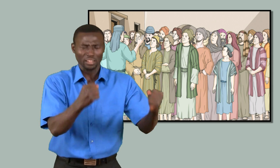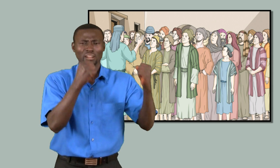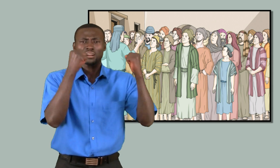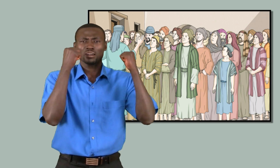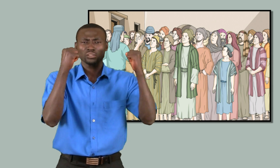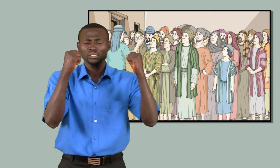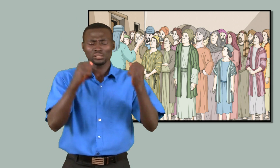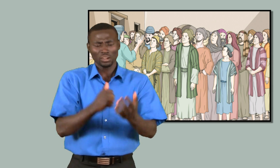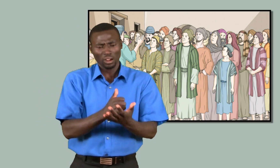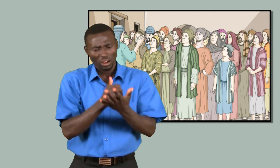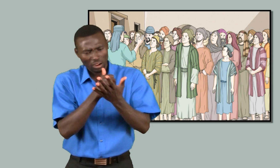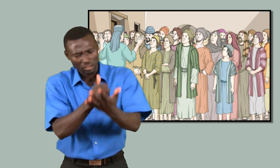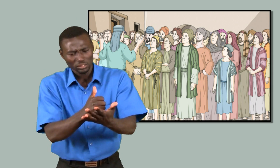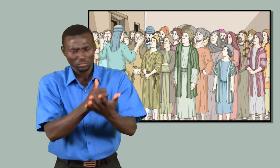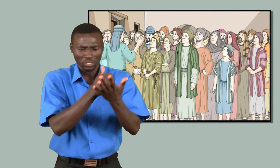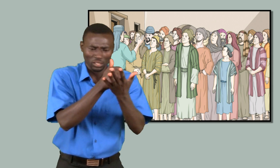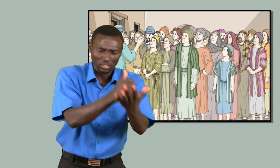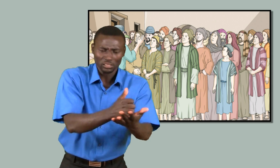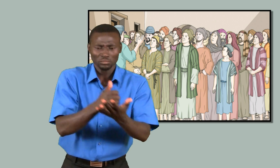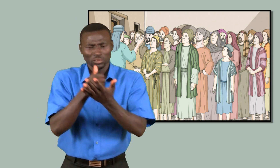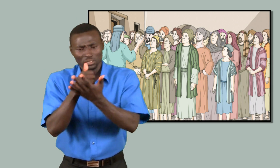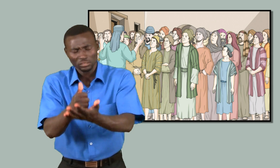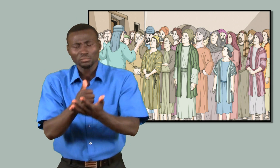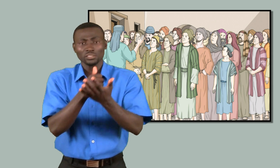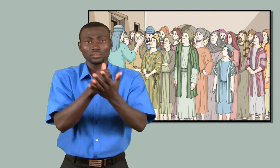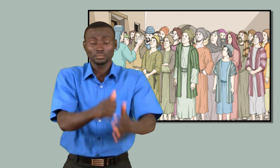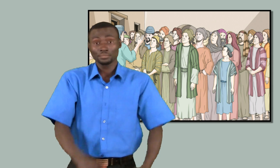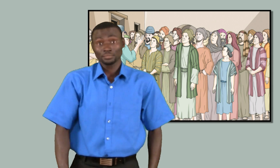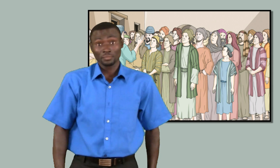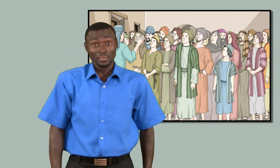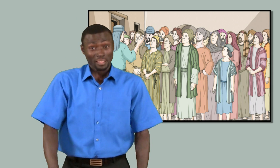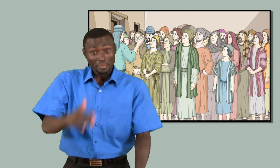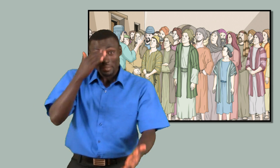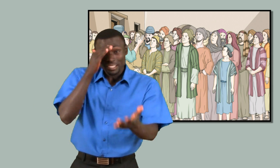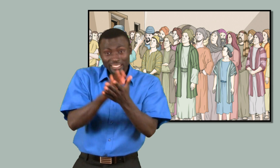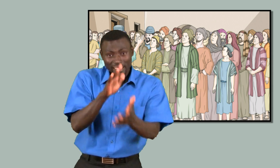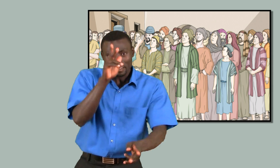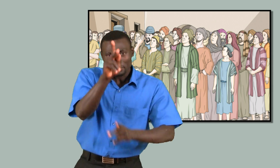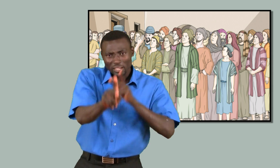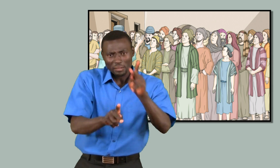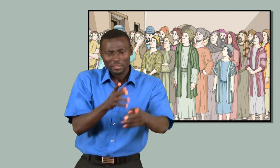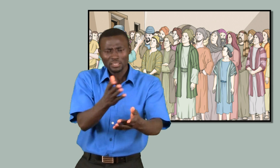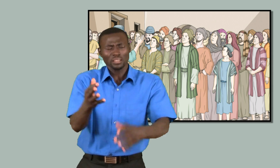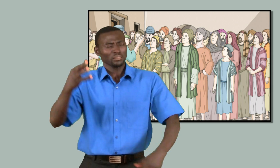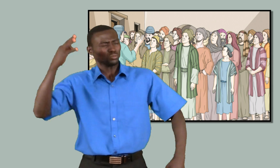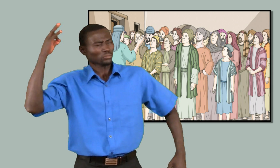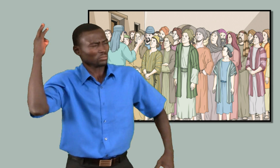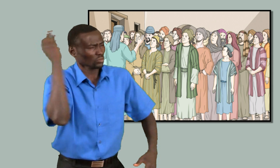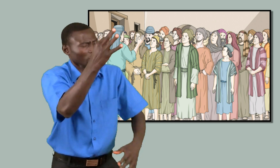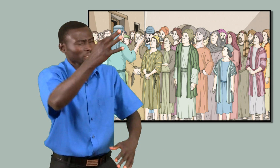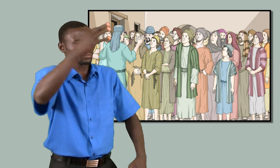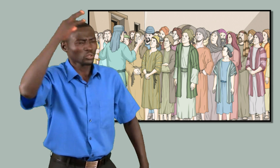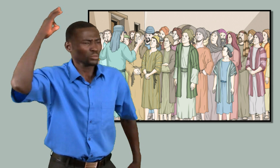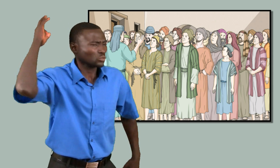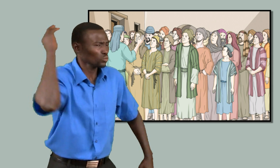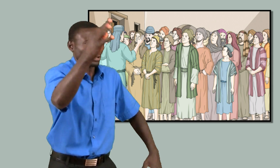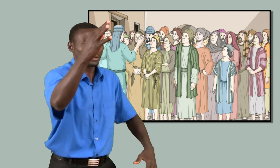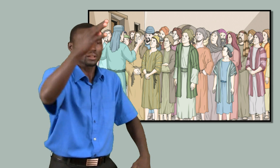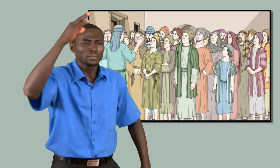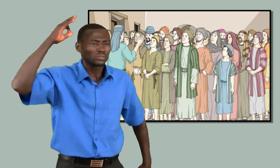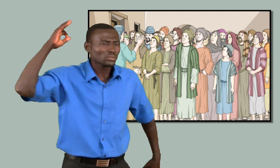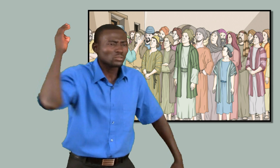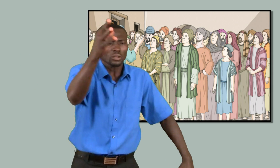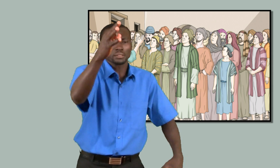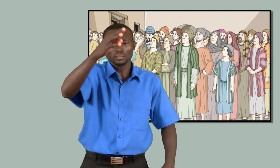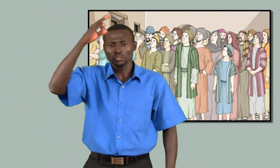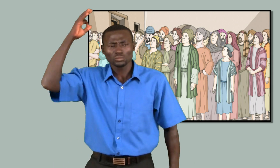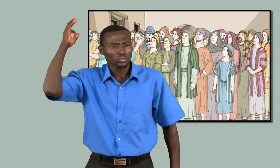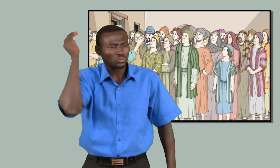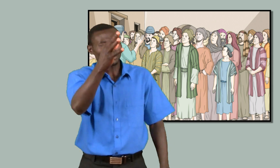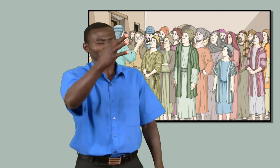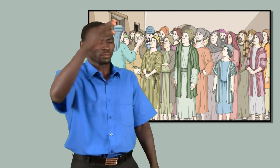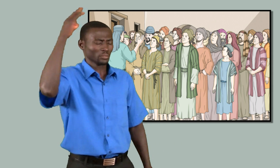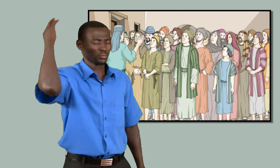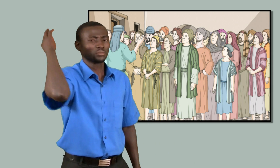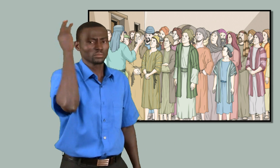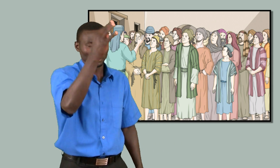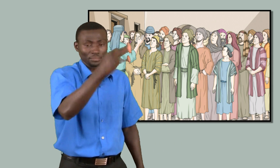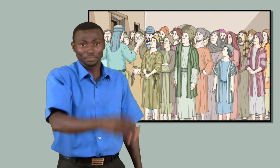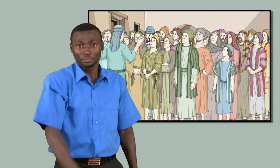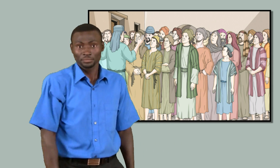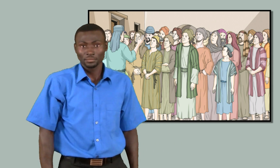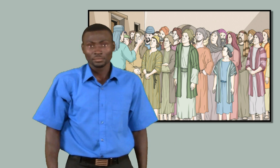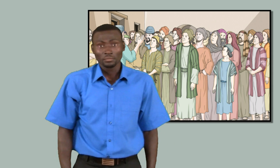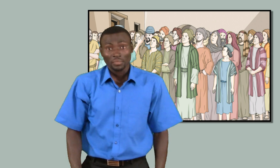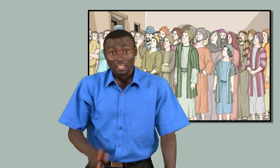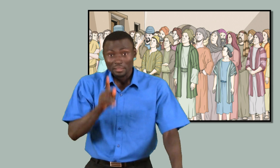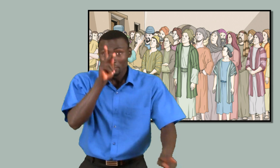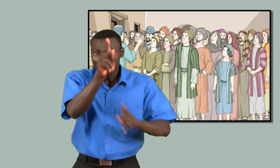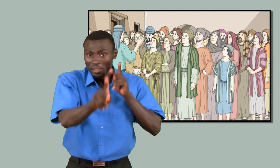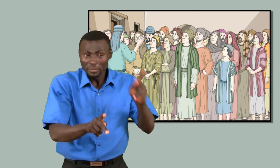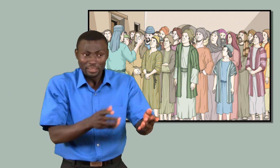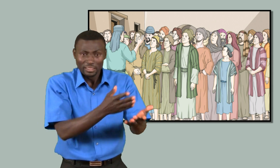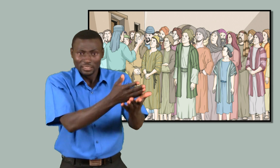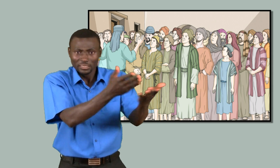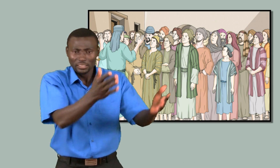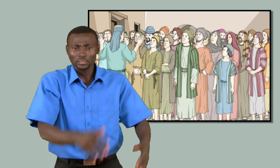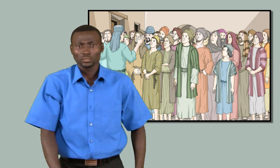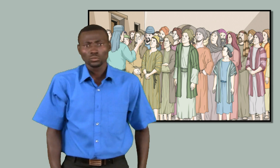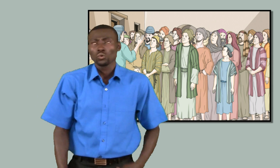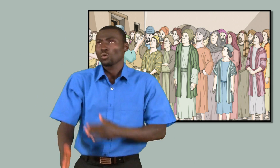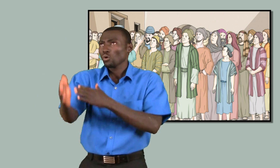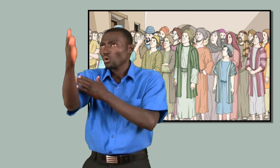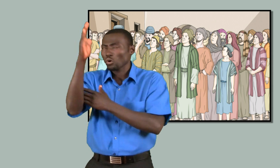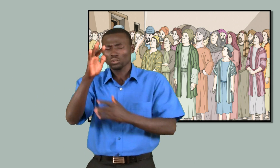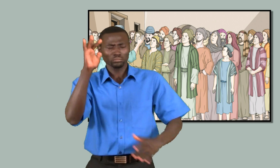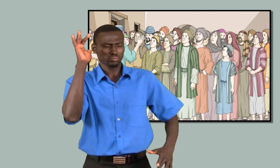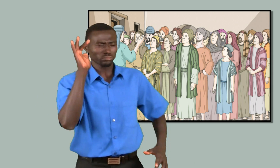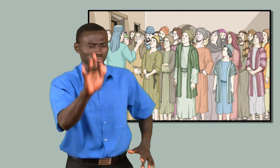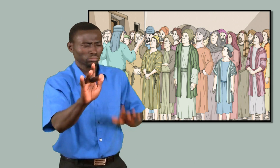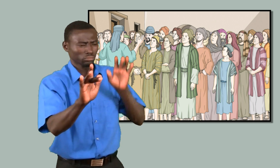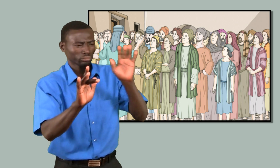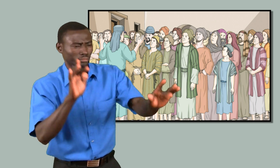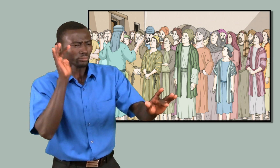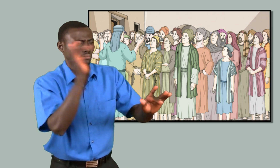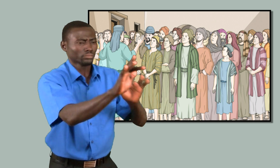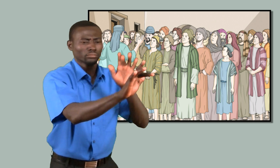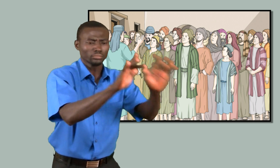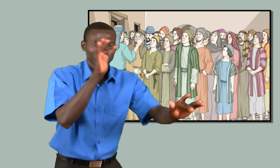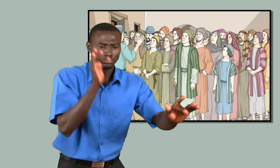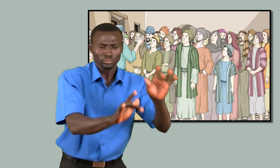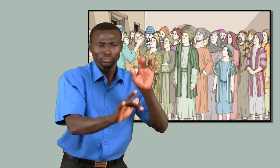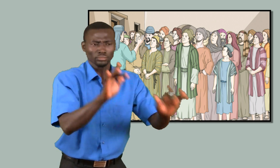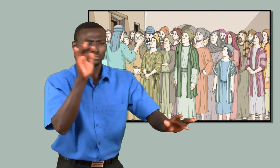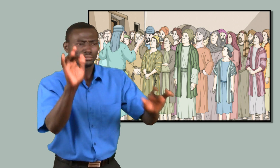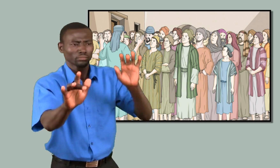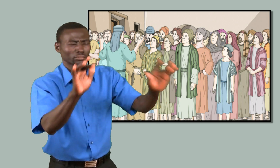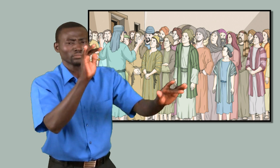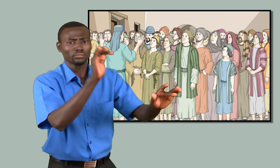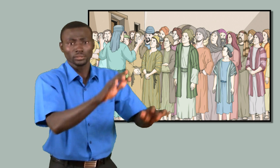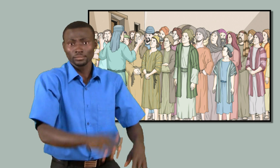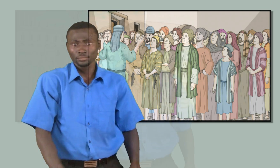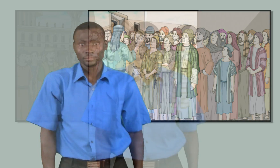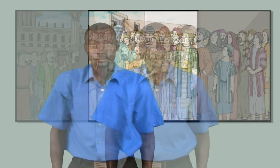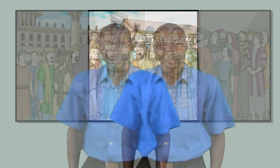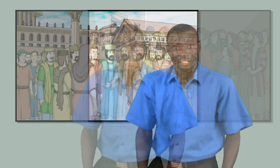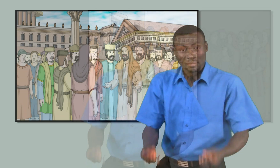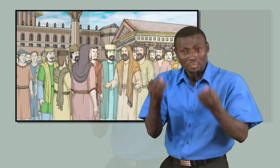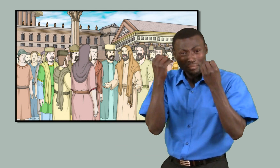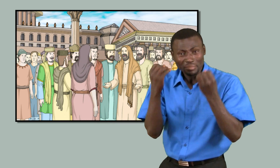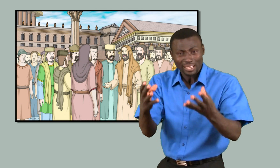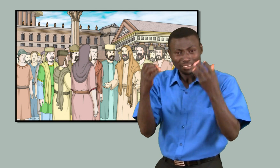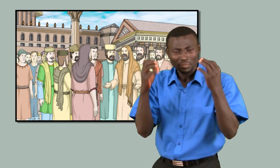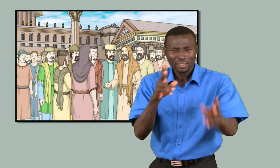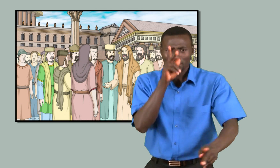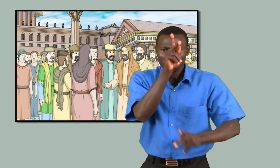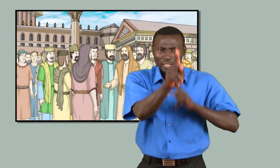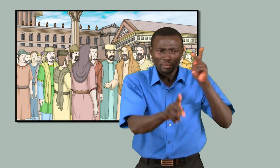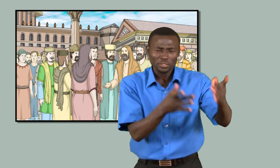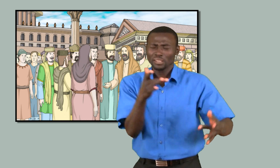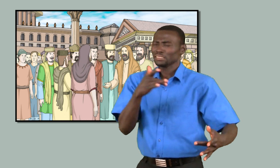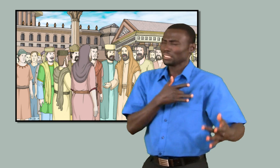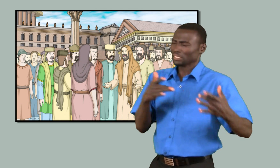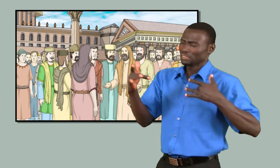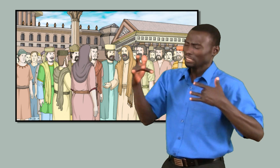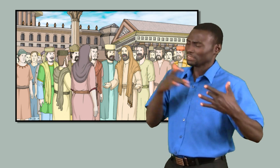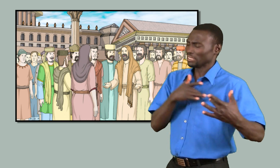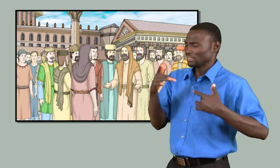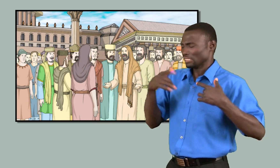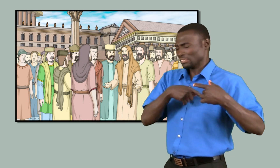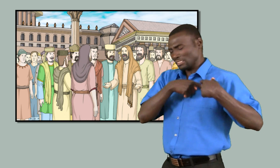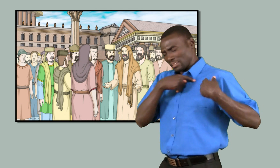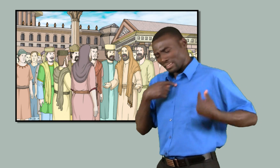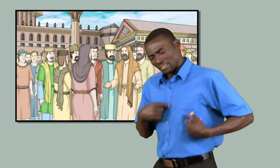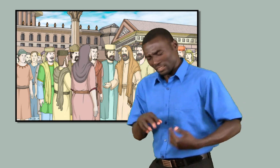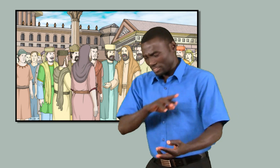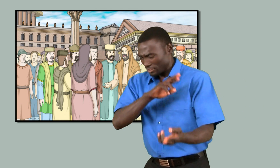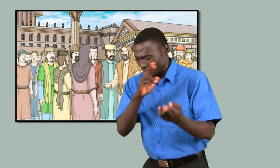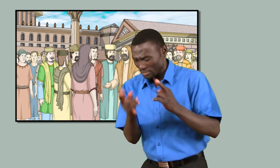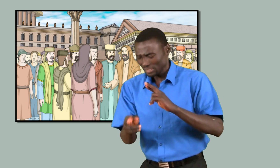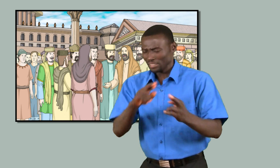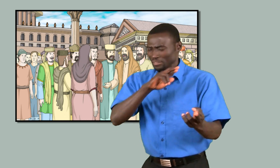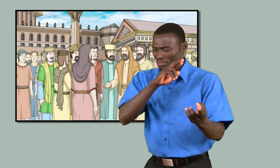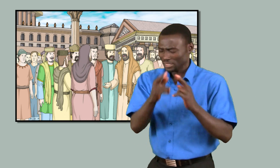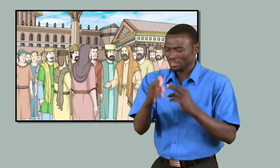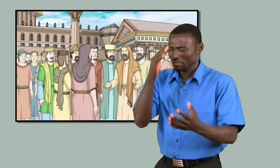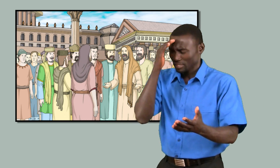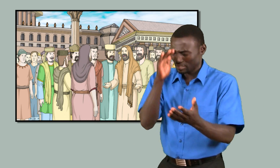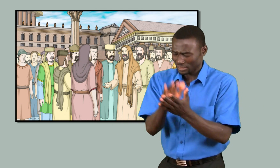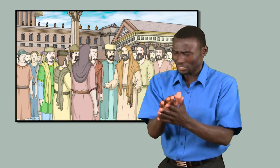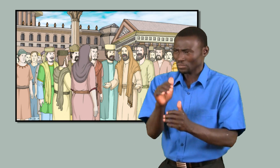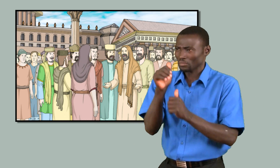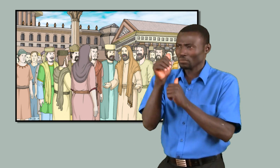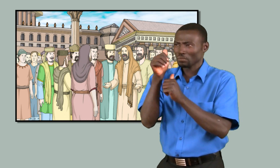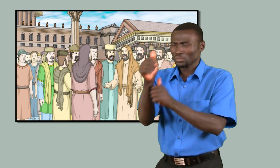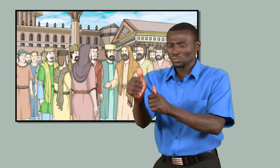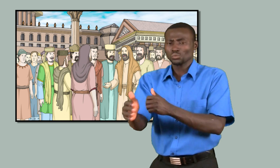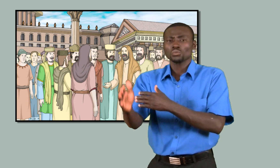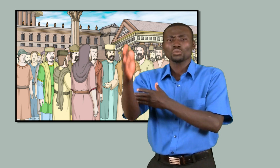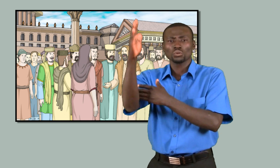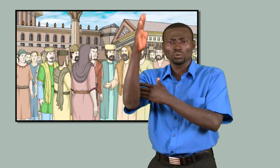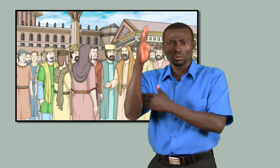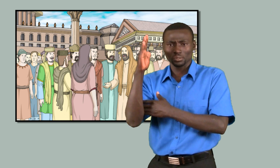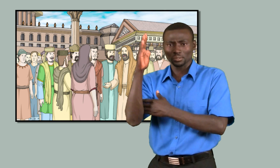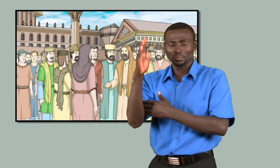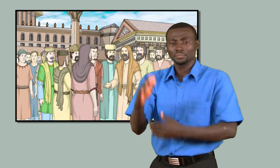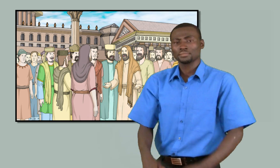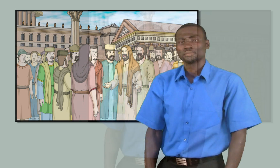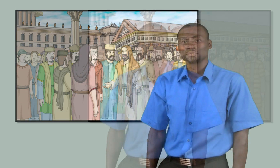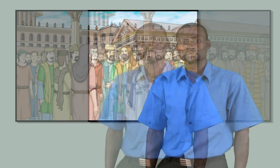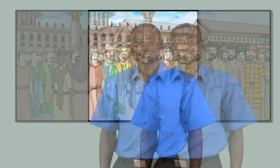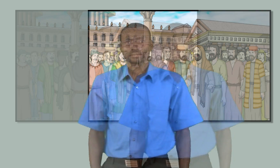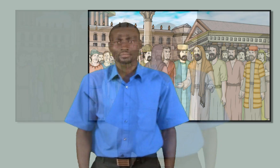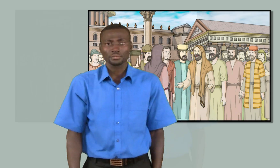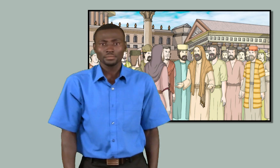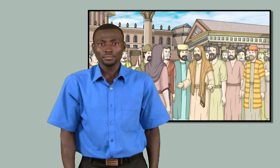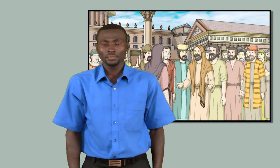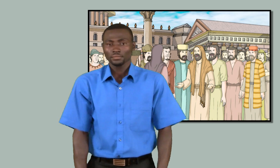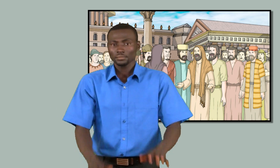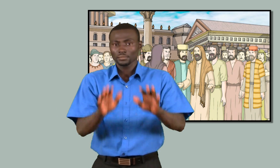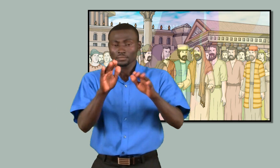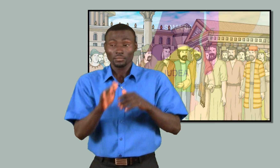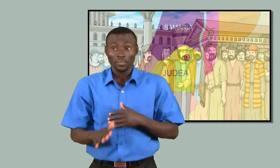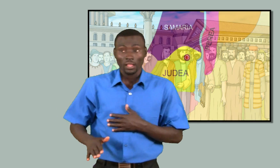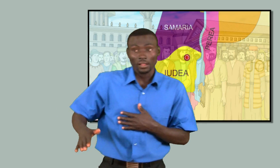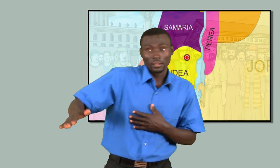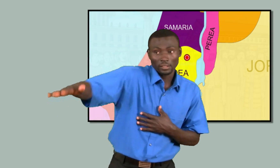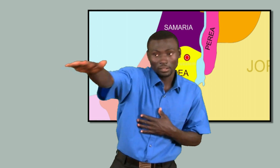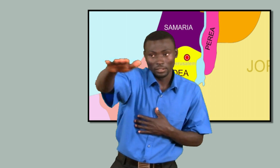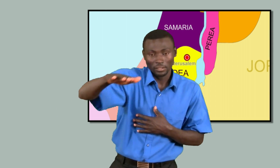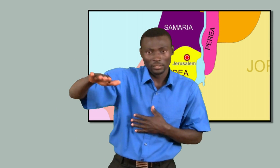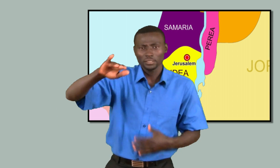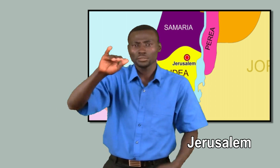The hand of the Lord was with them, and a great number of people believed and turned to the Lord.